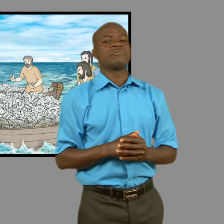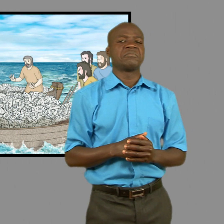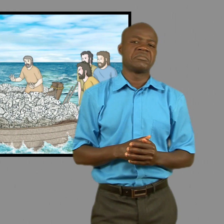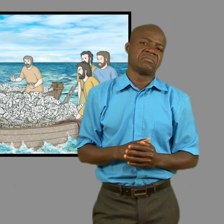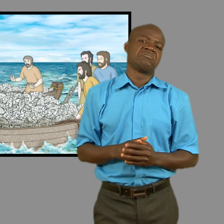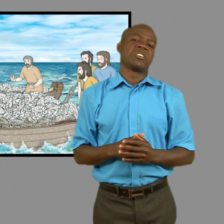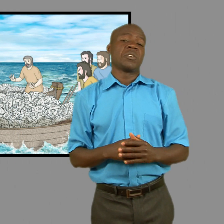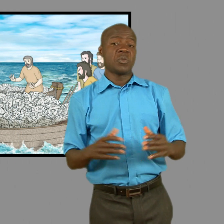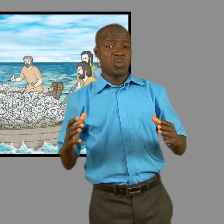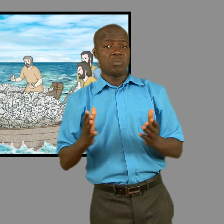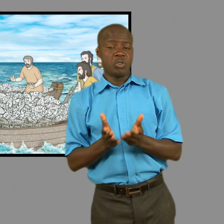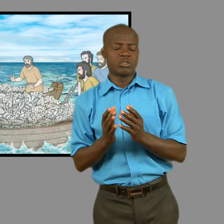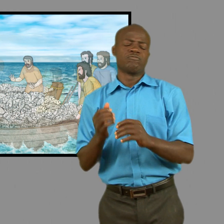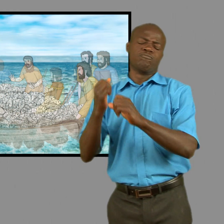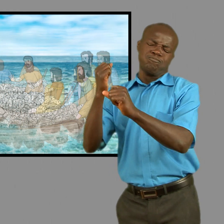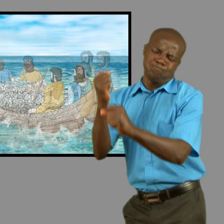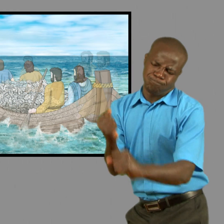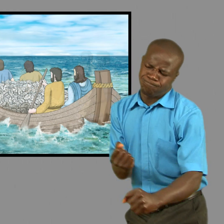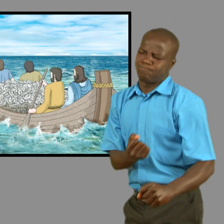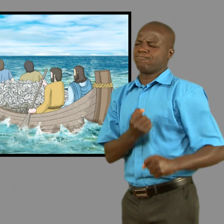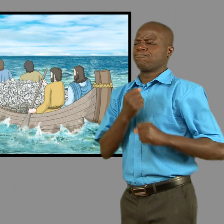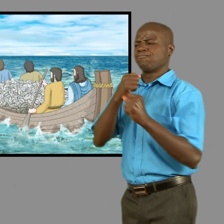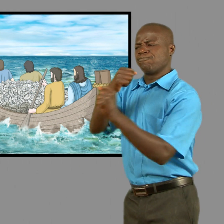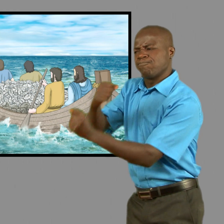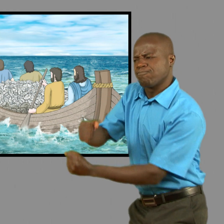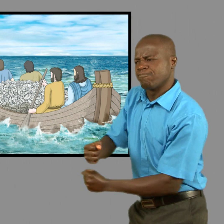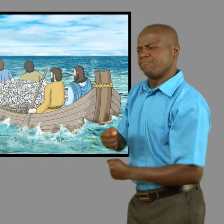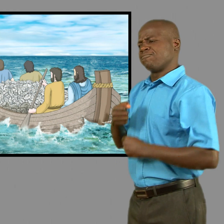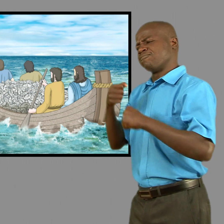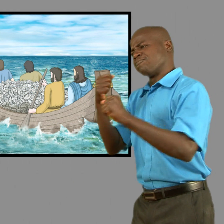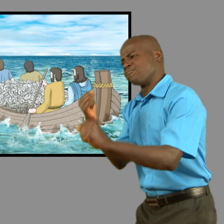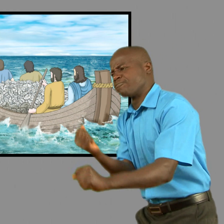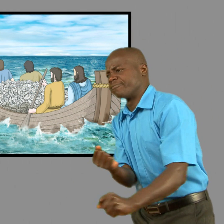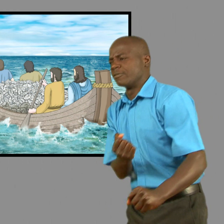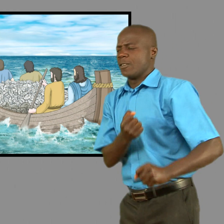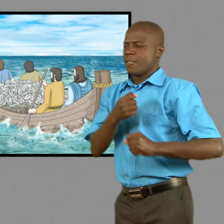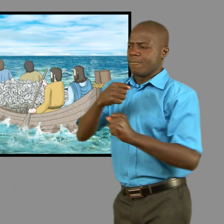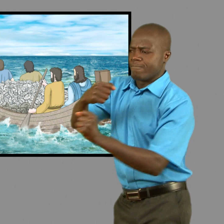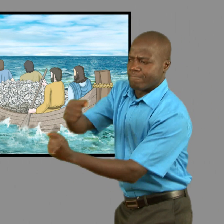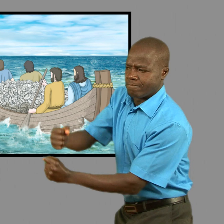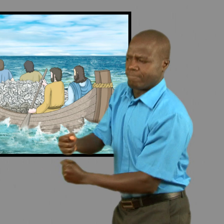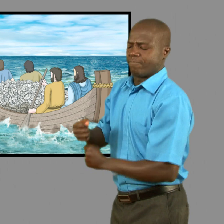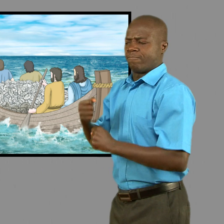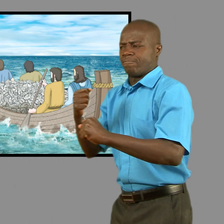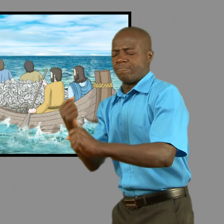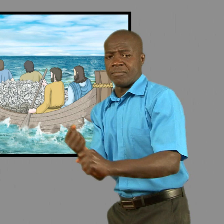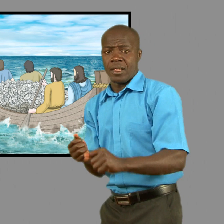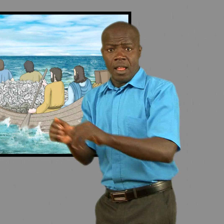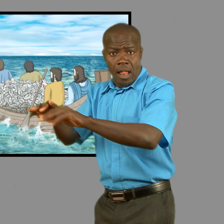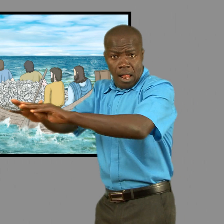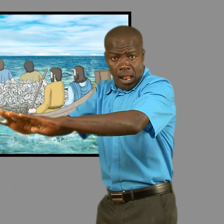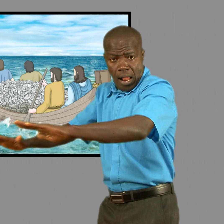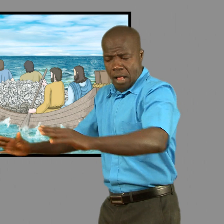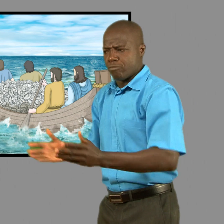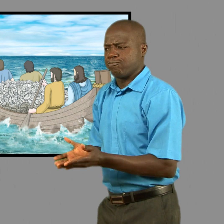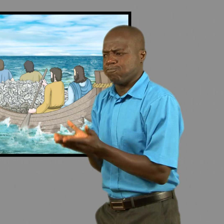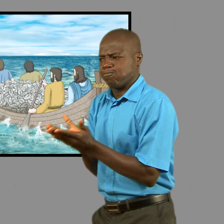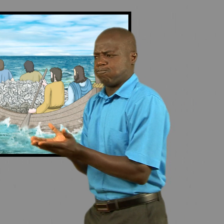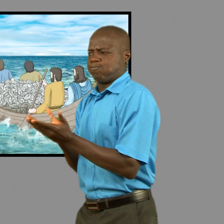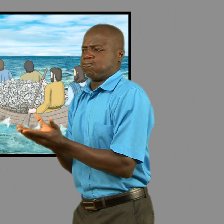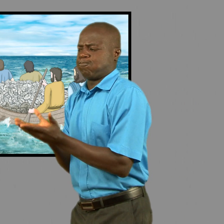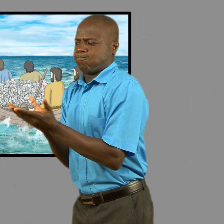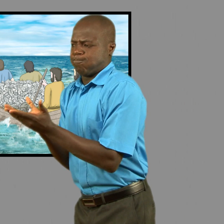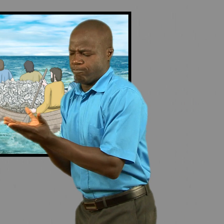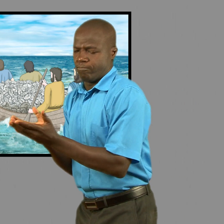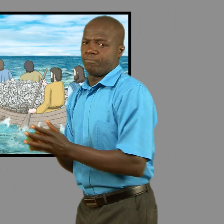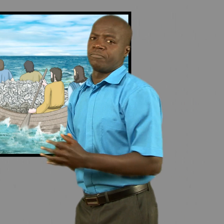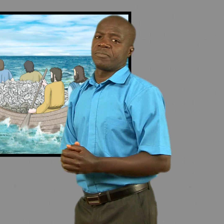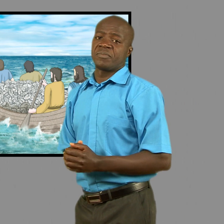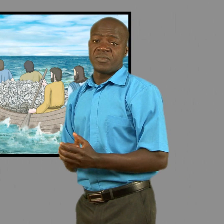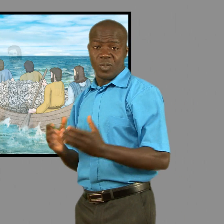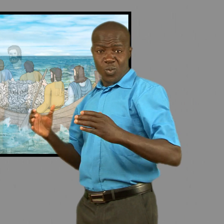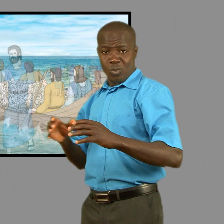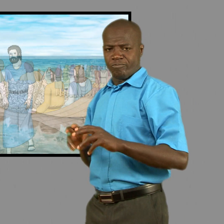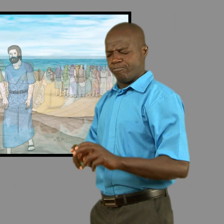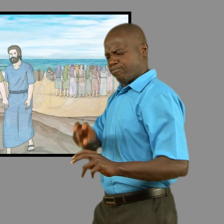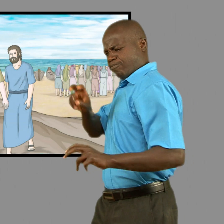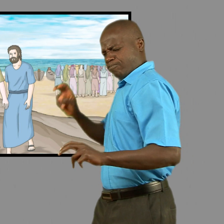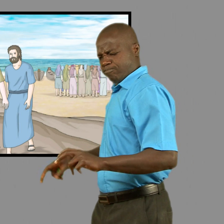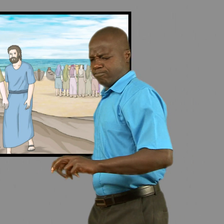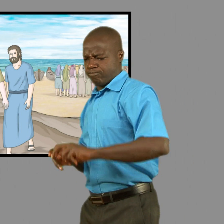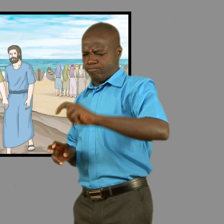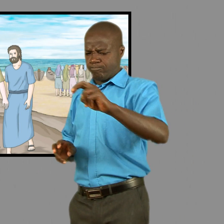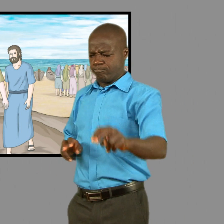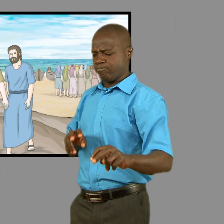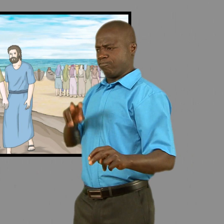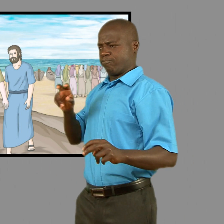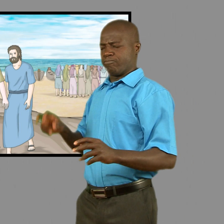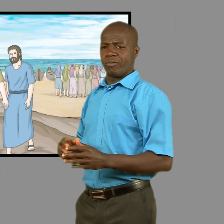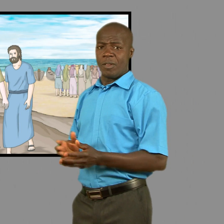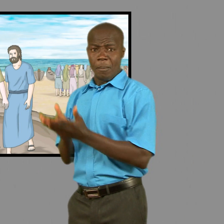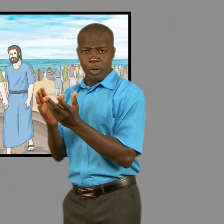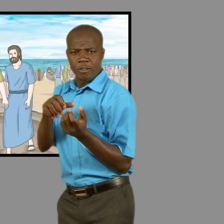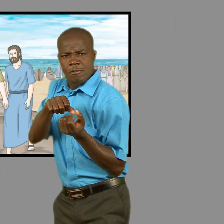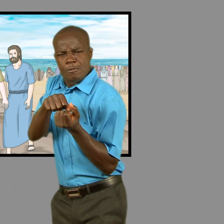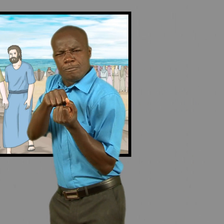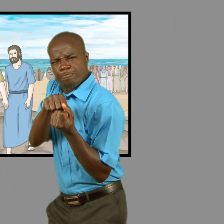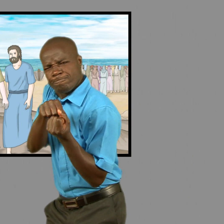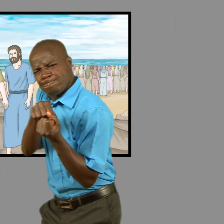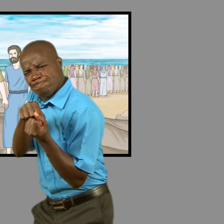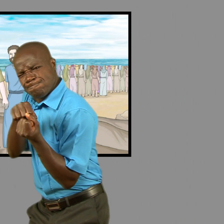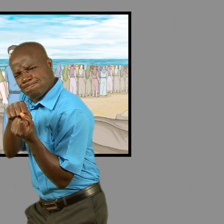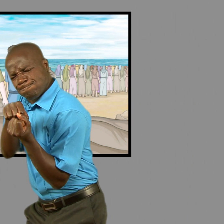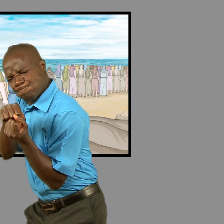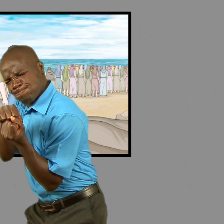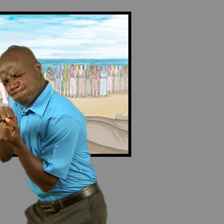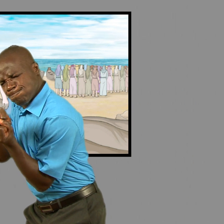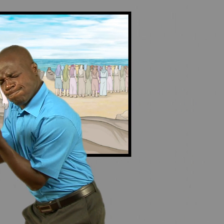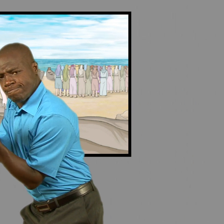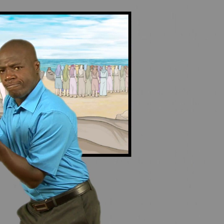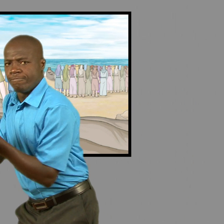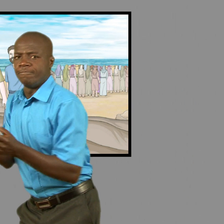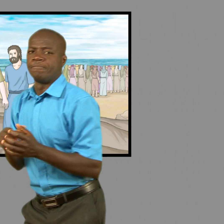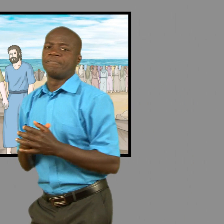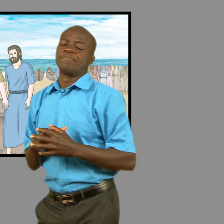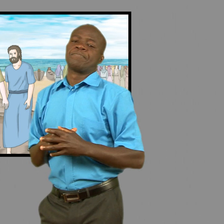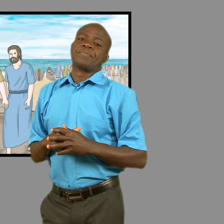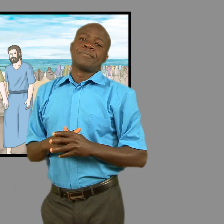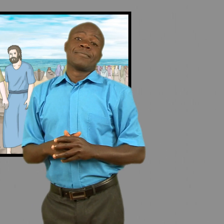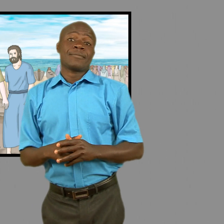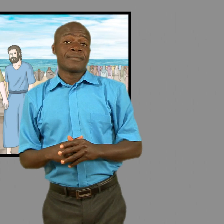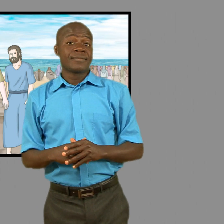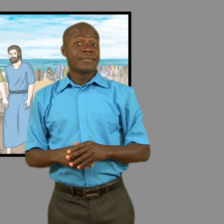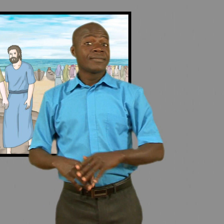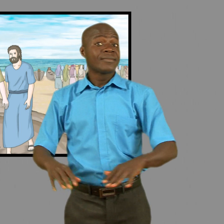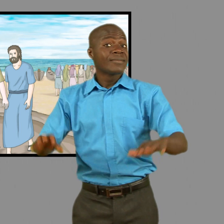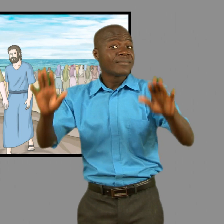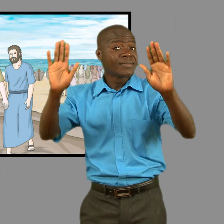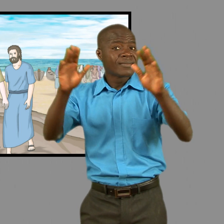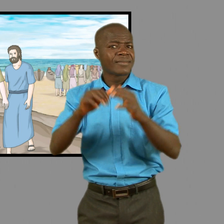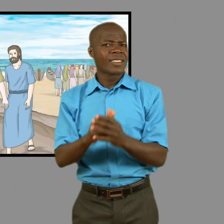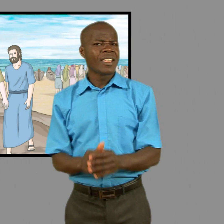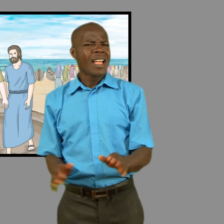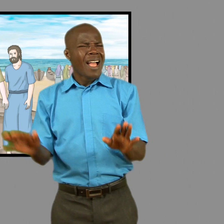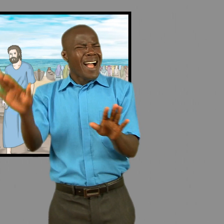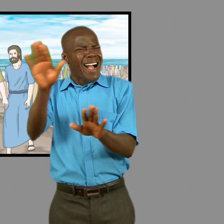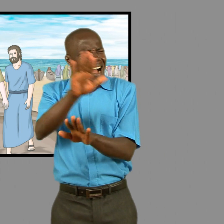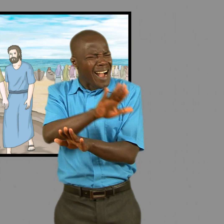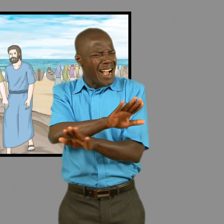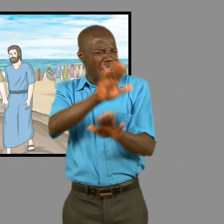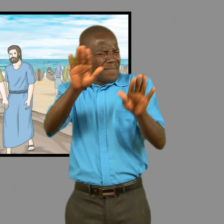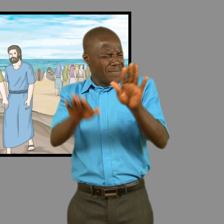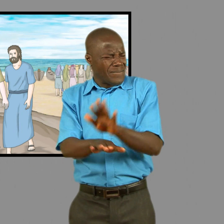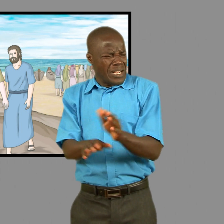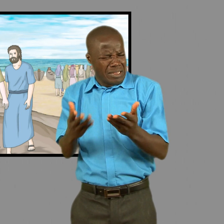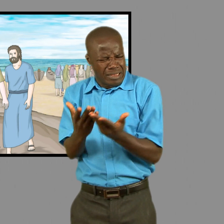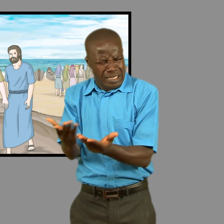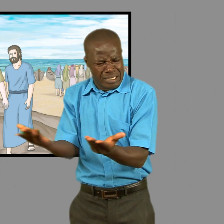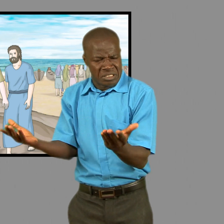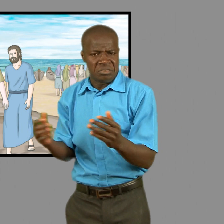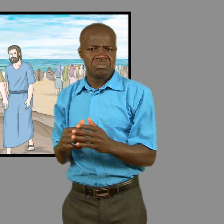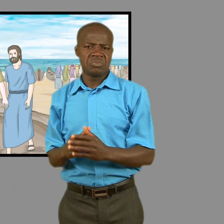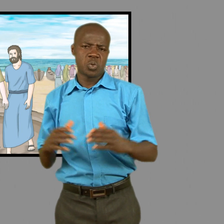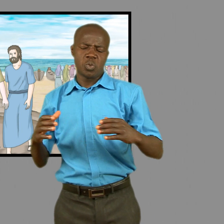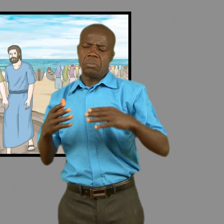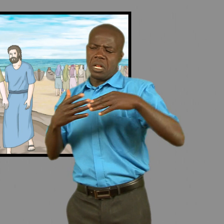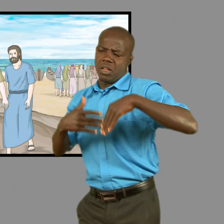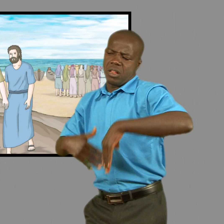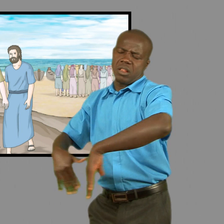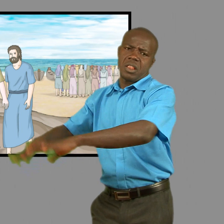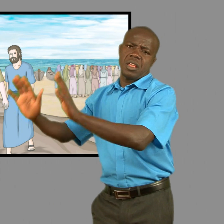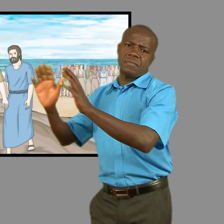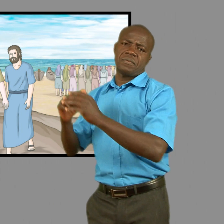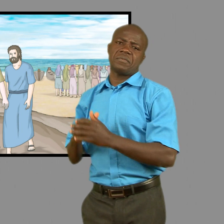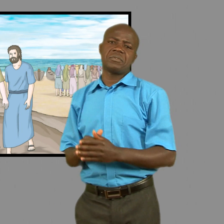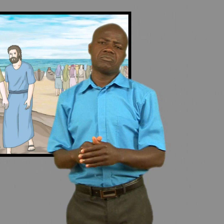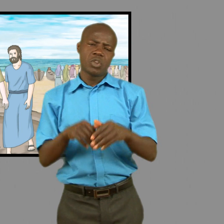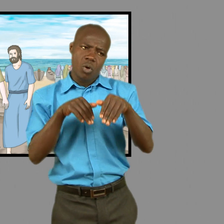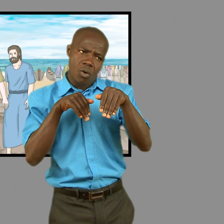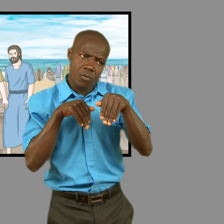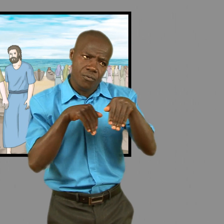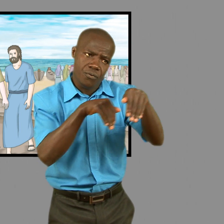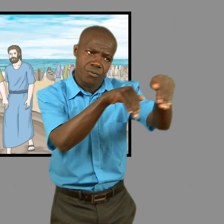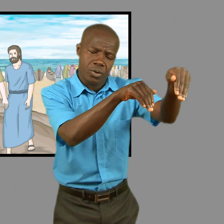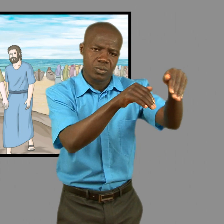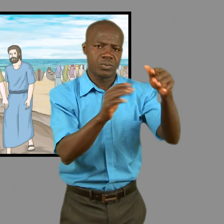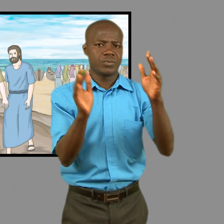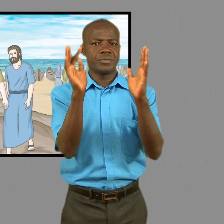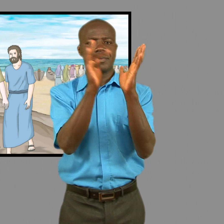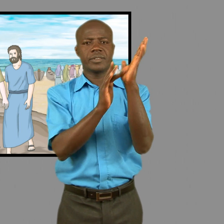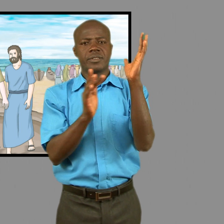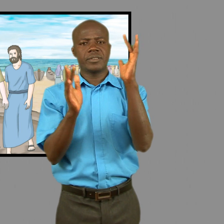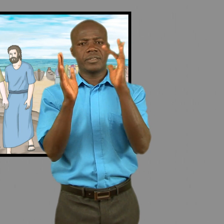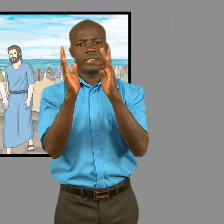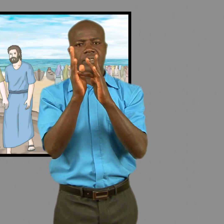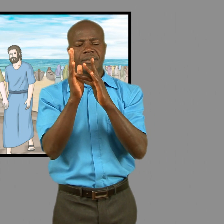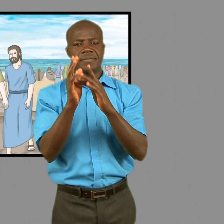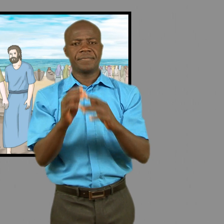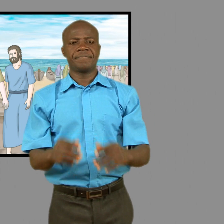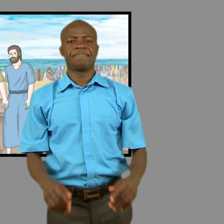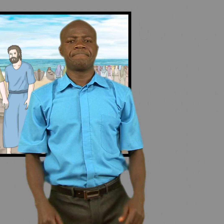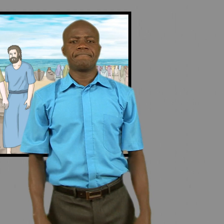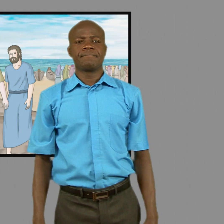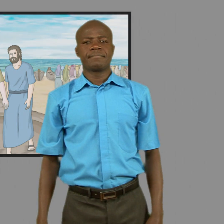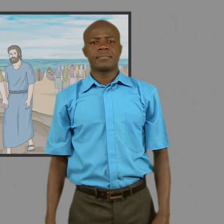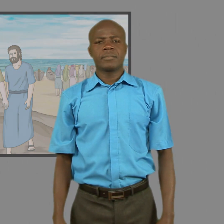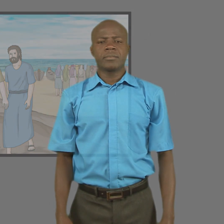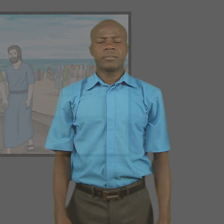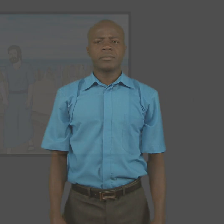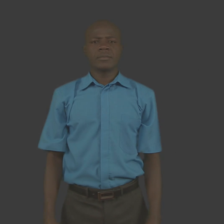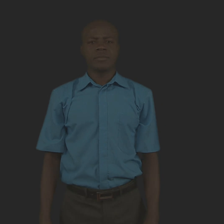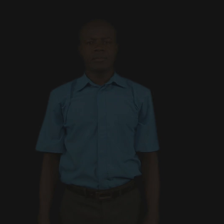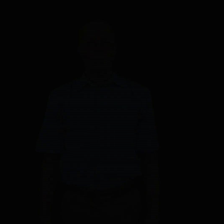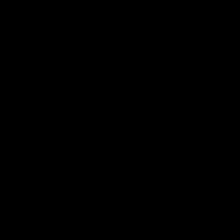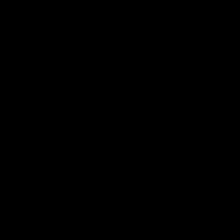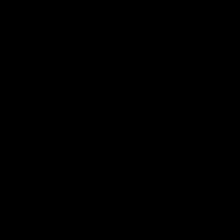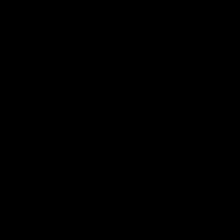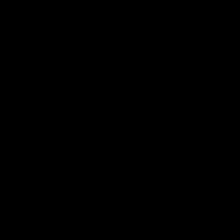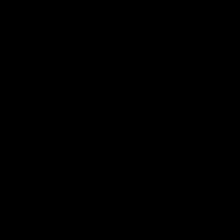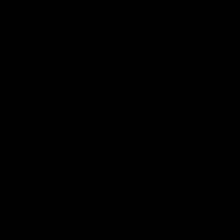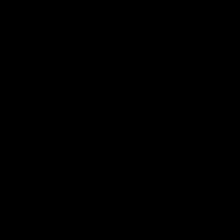And when they had brought their boats ashore, they left everything and followed Him.